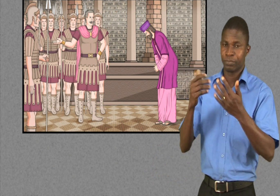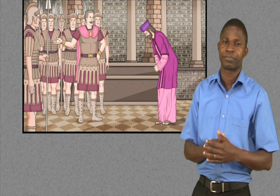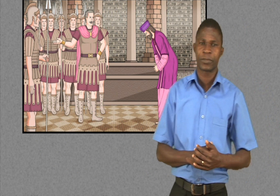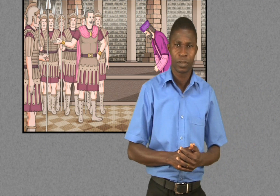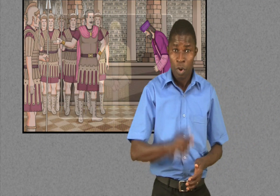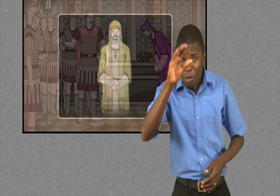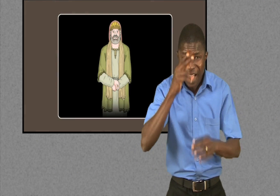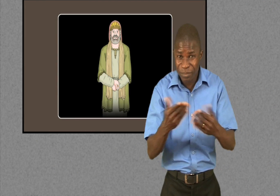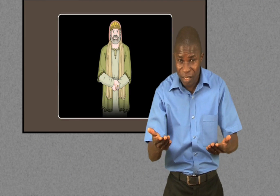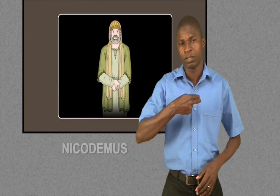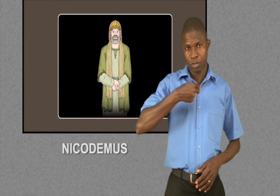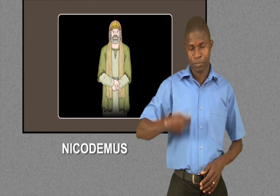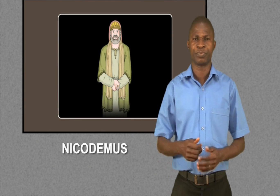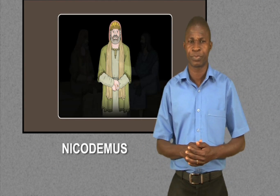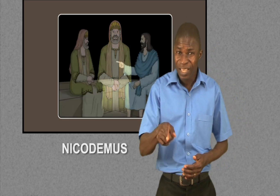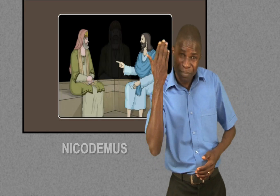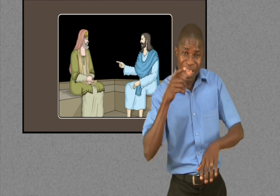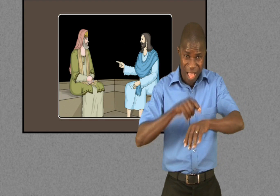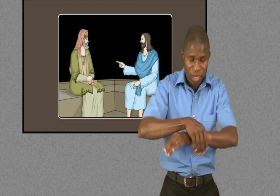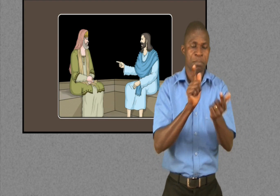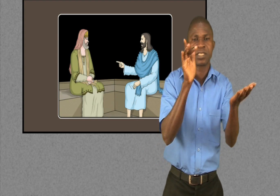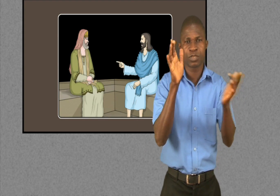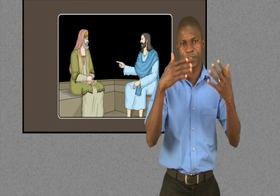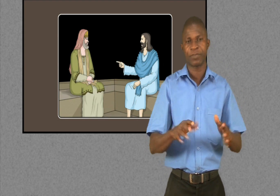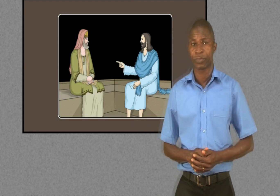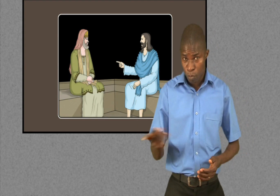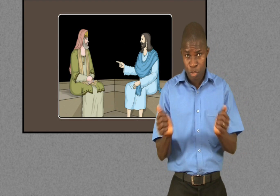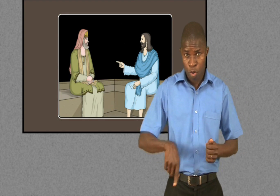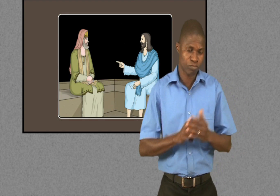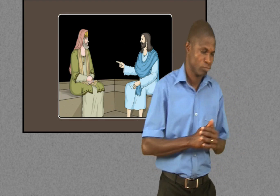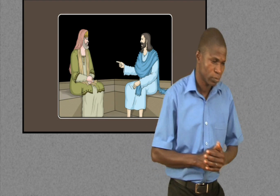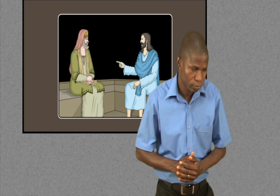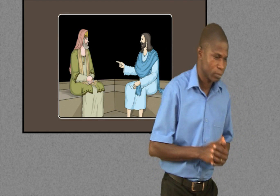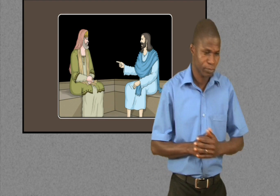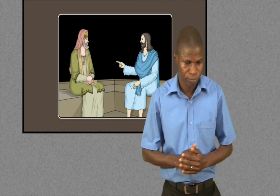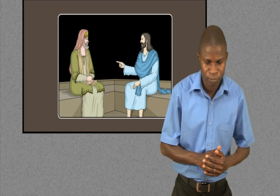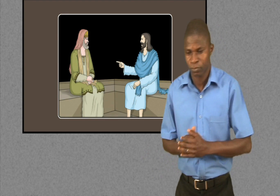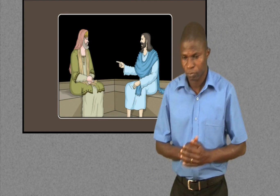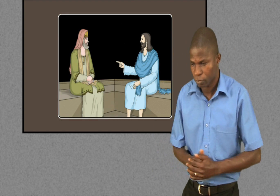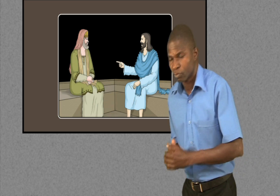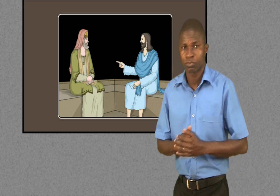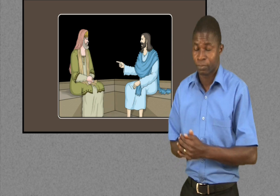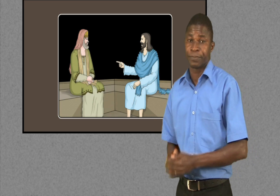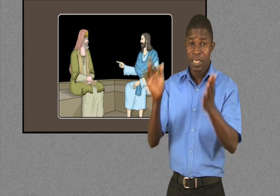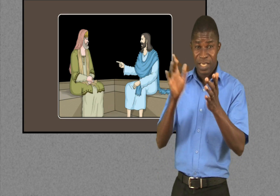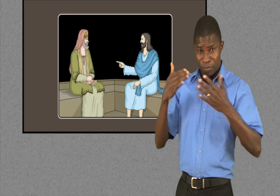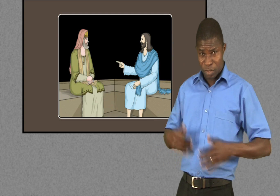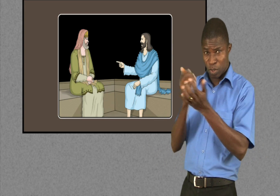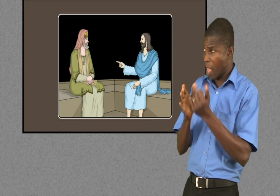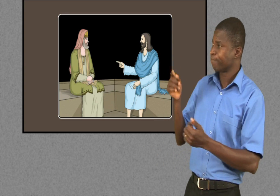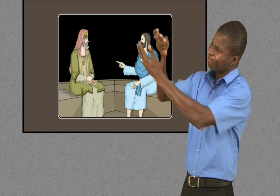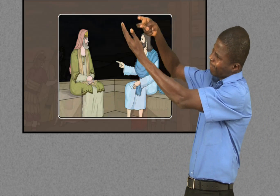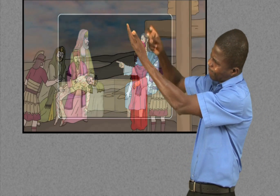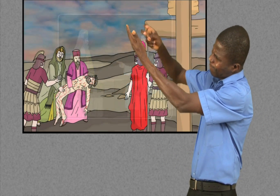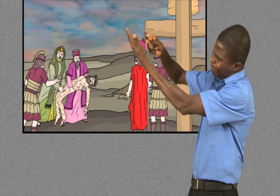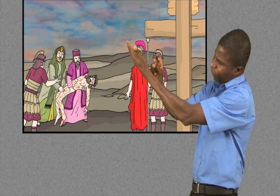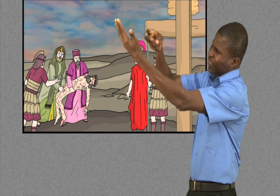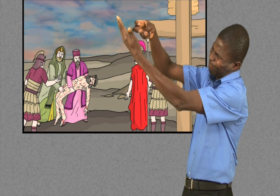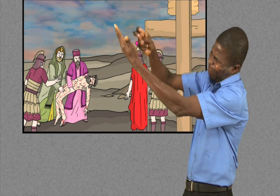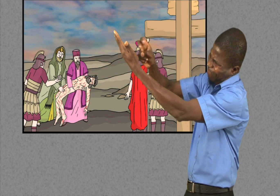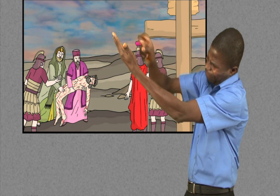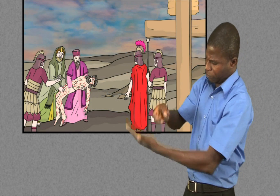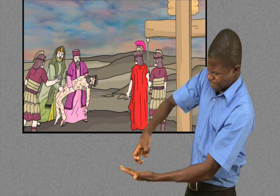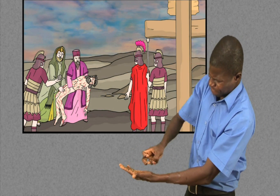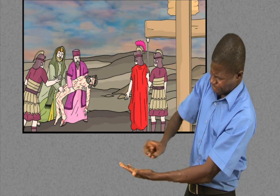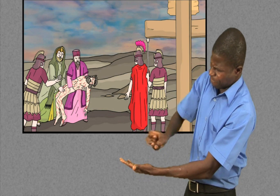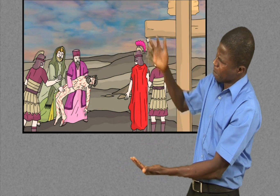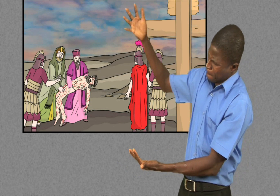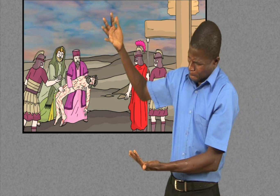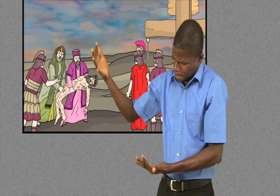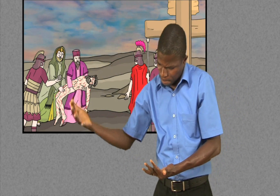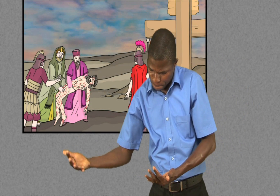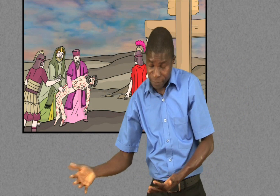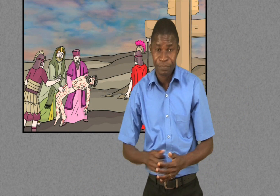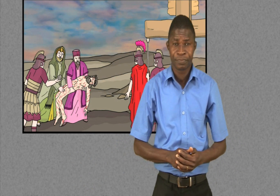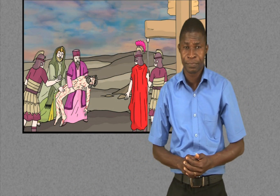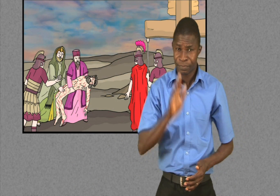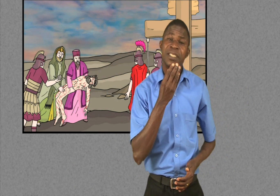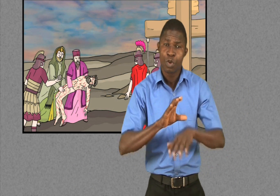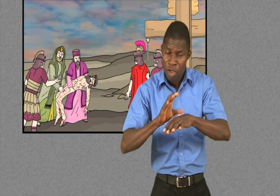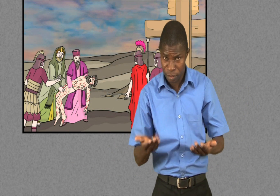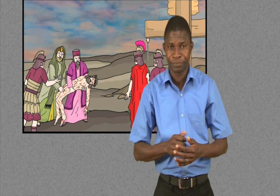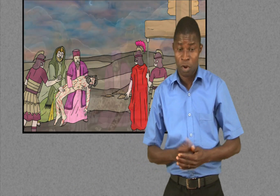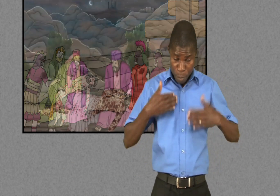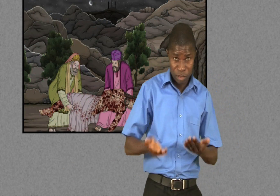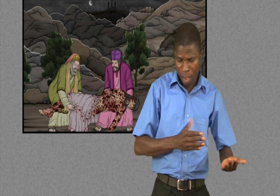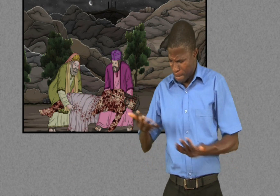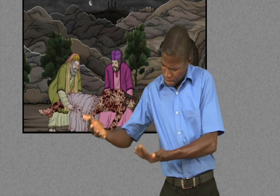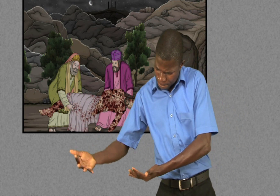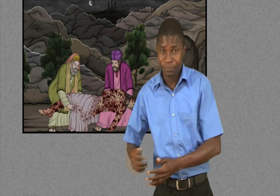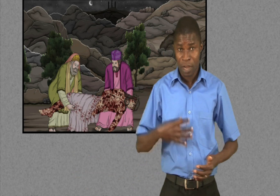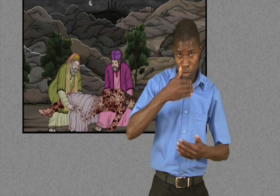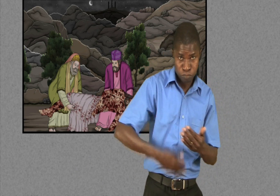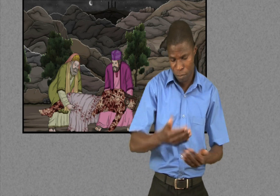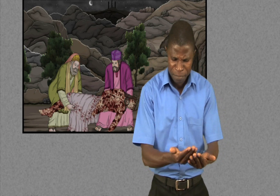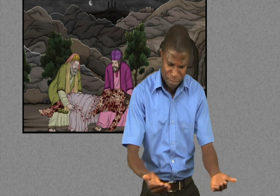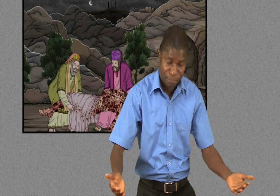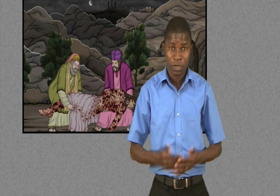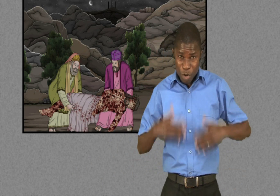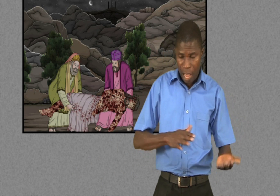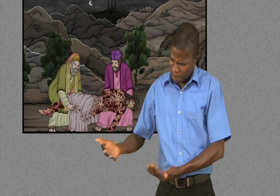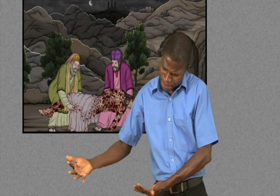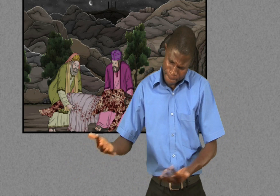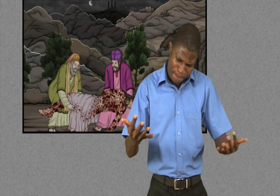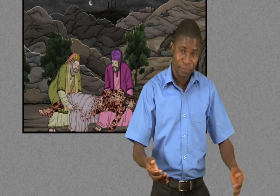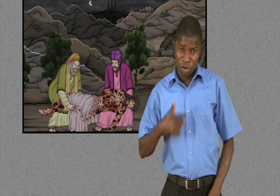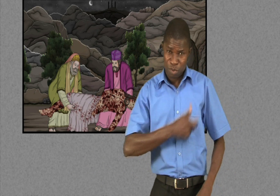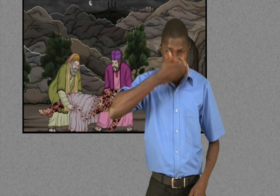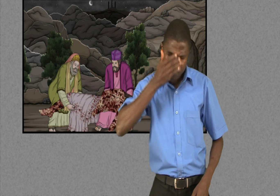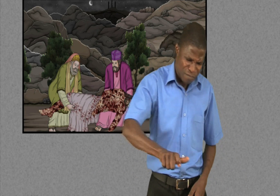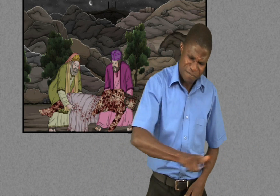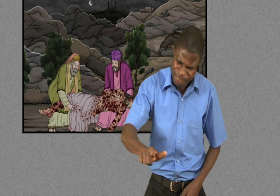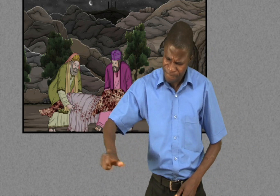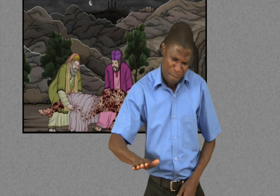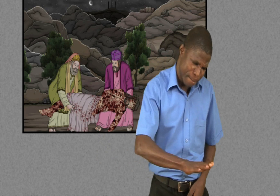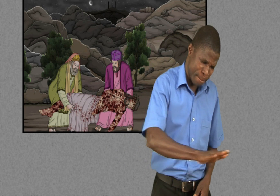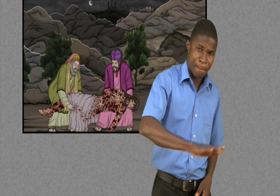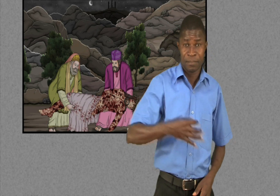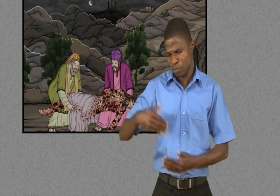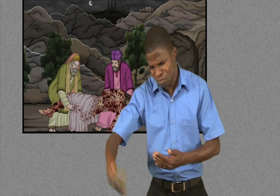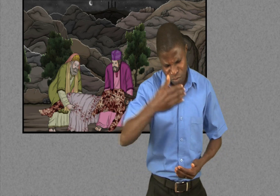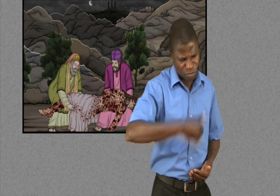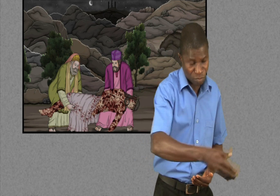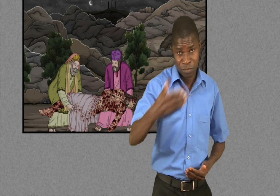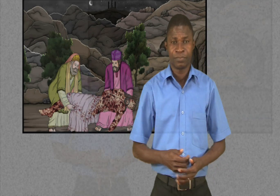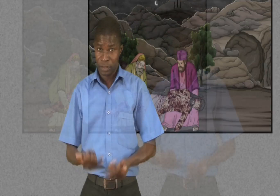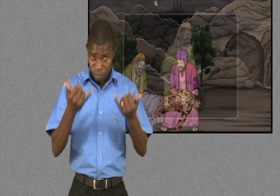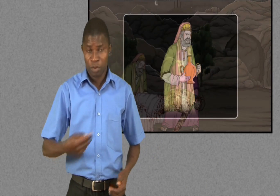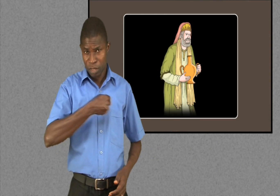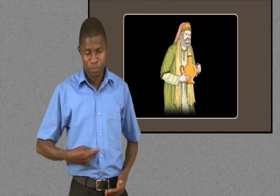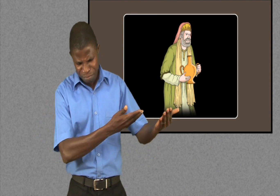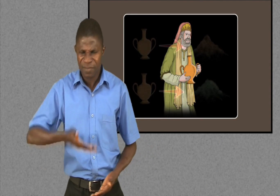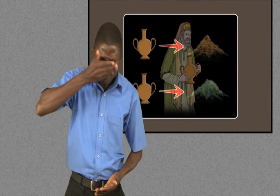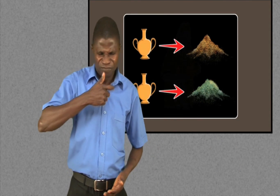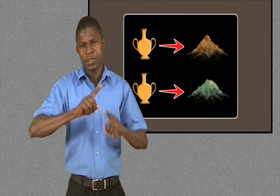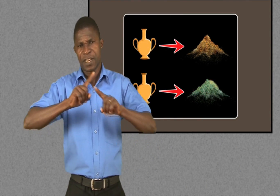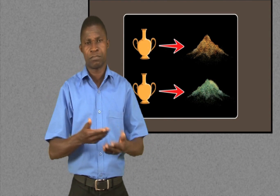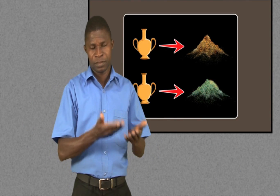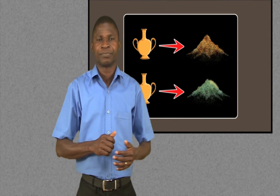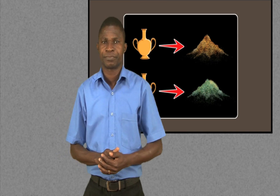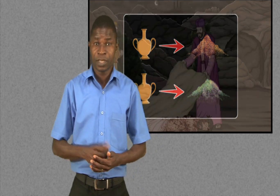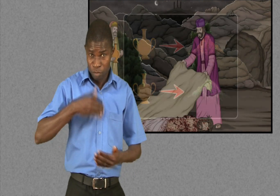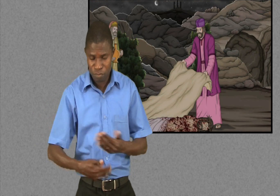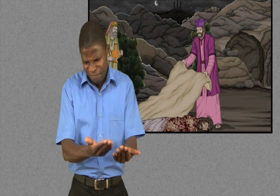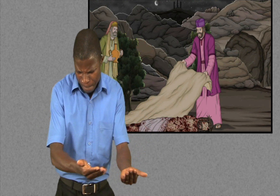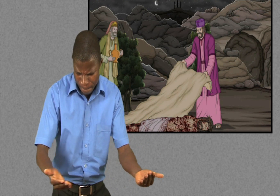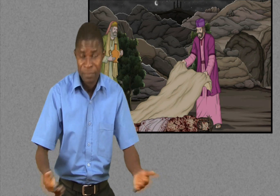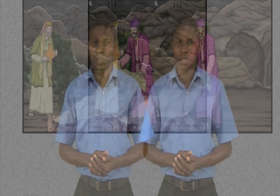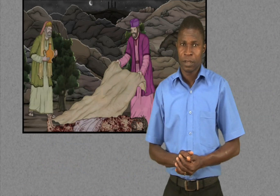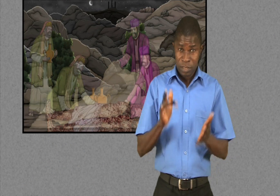Nicodemus, who had previously come to Jesus at night, also brought a mixture of myrrh and aloes, about seventy-five pounds.